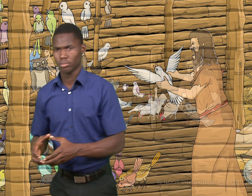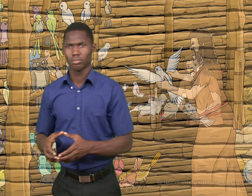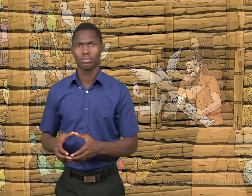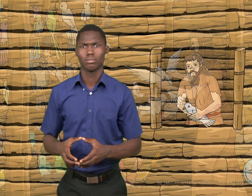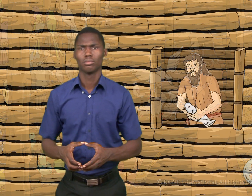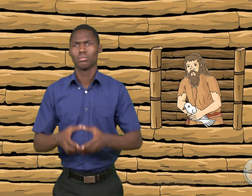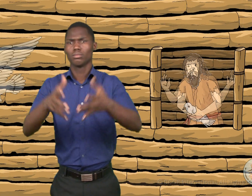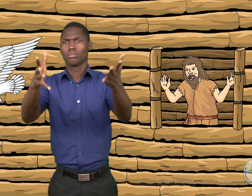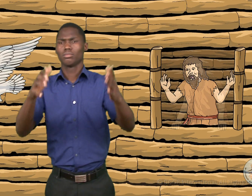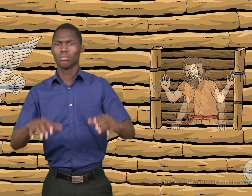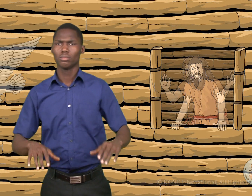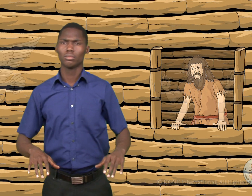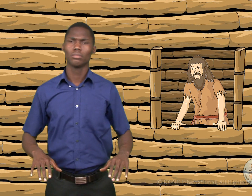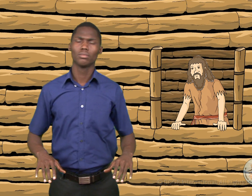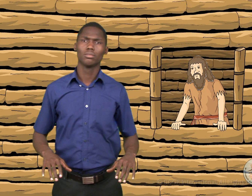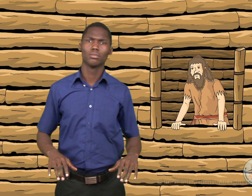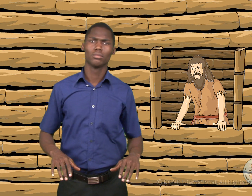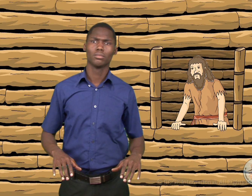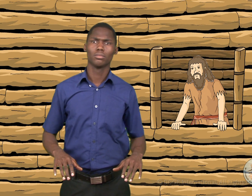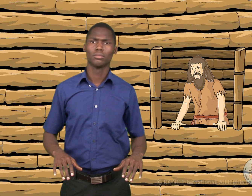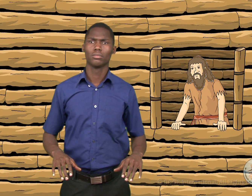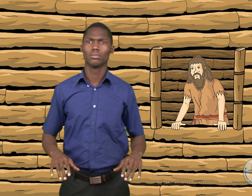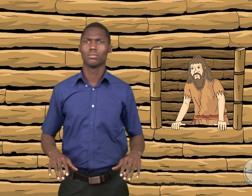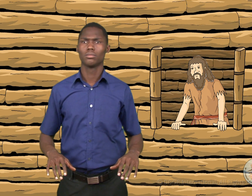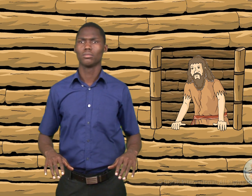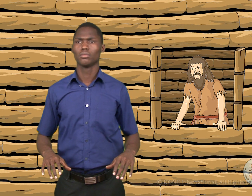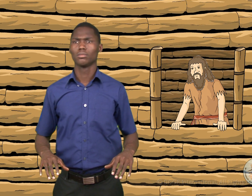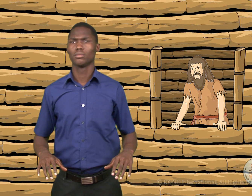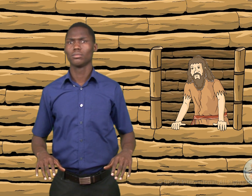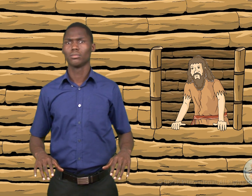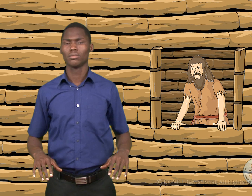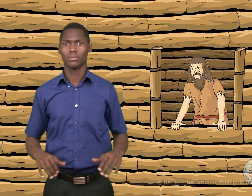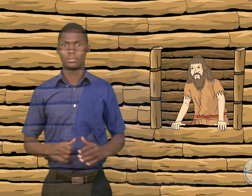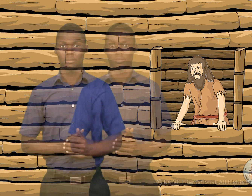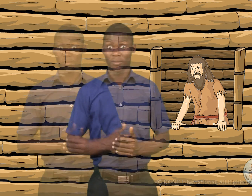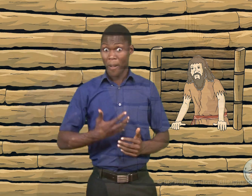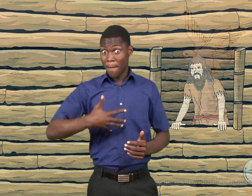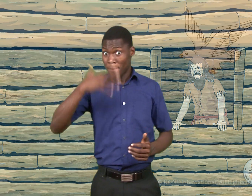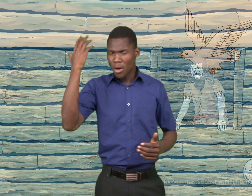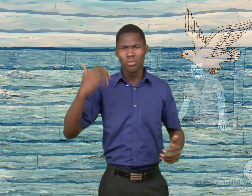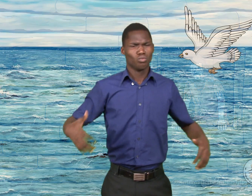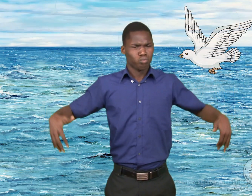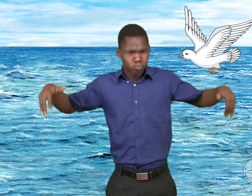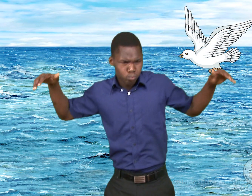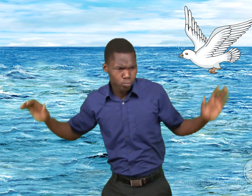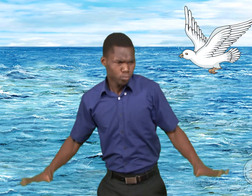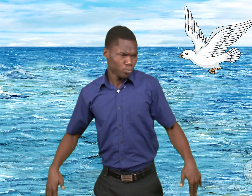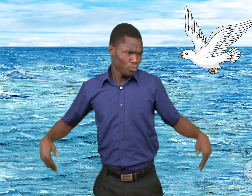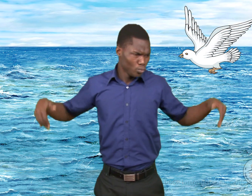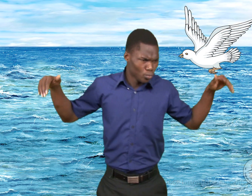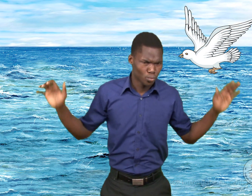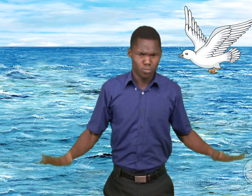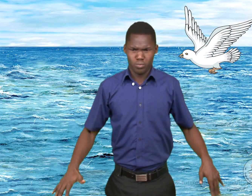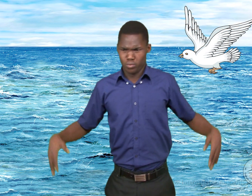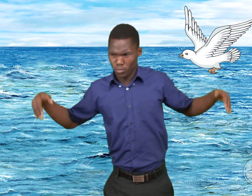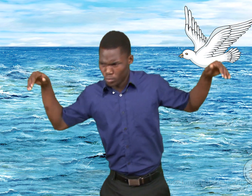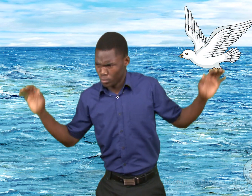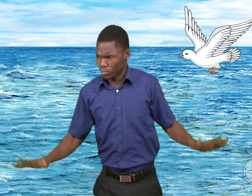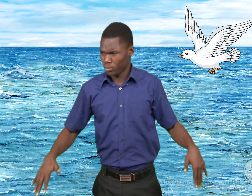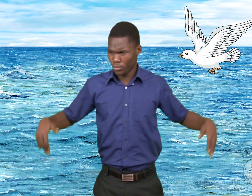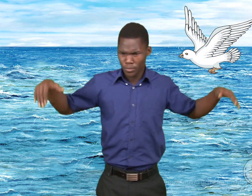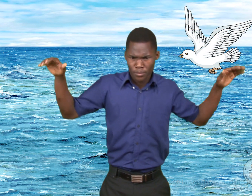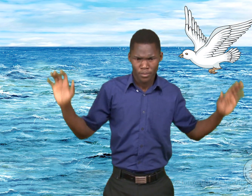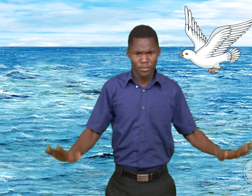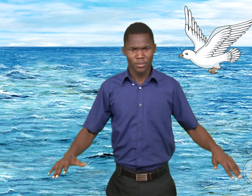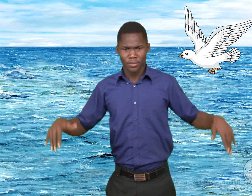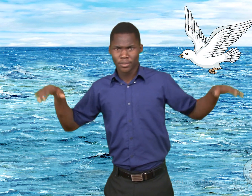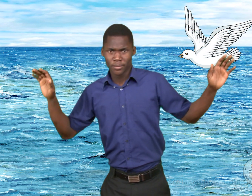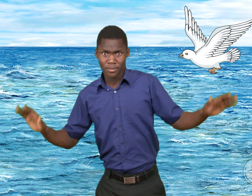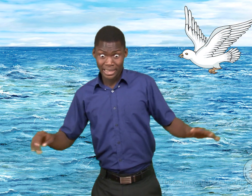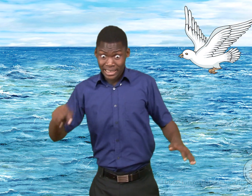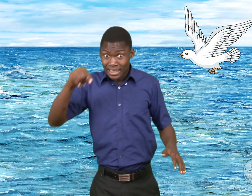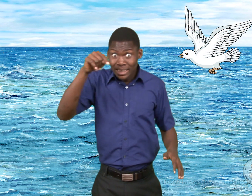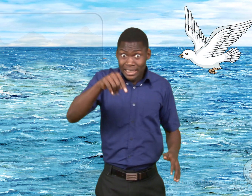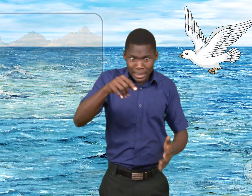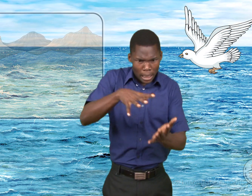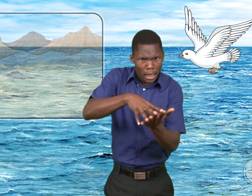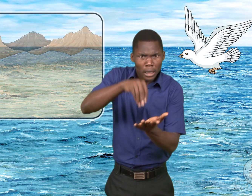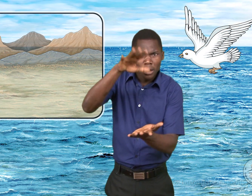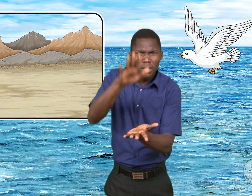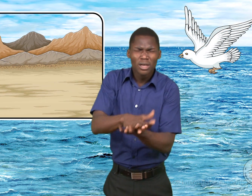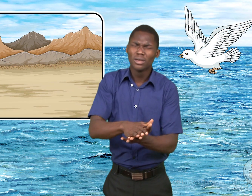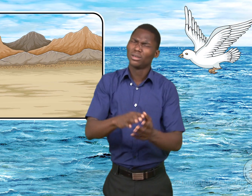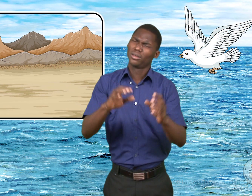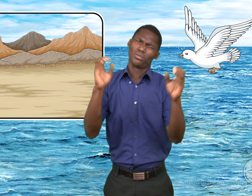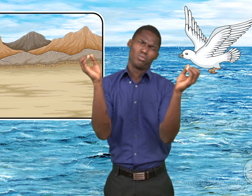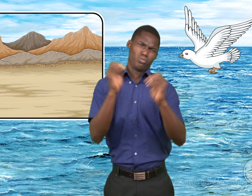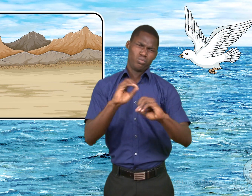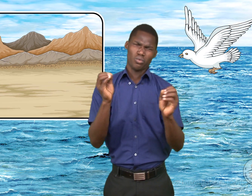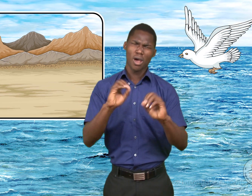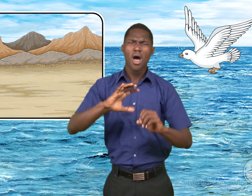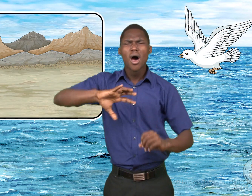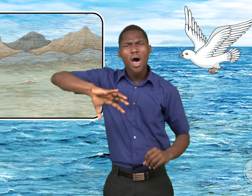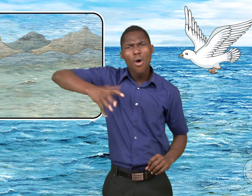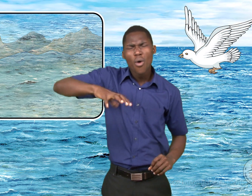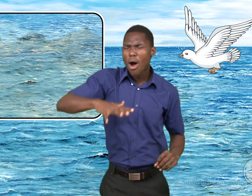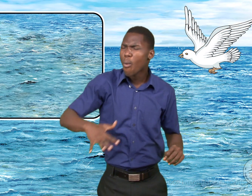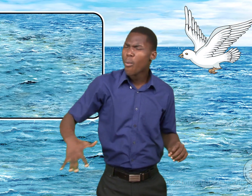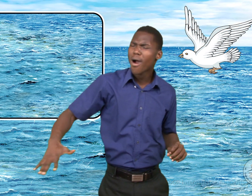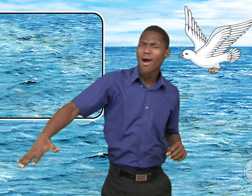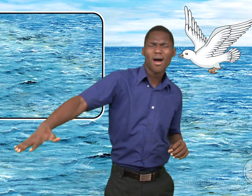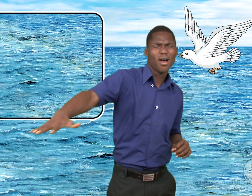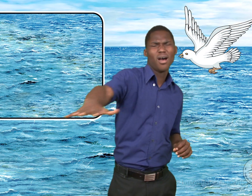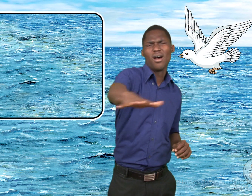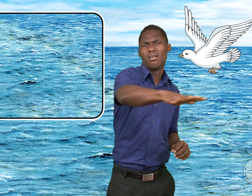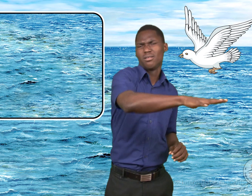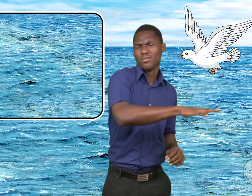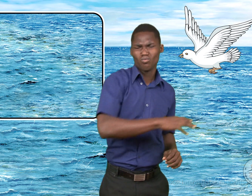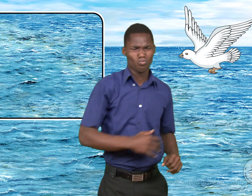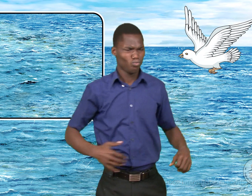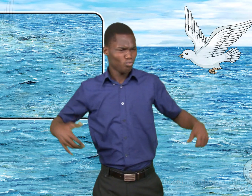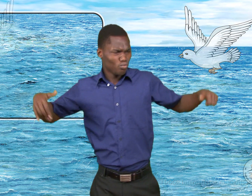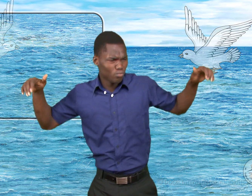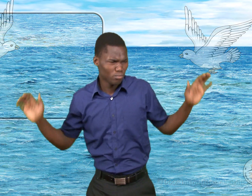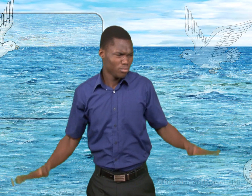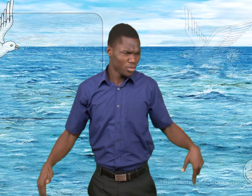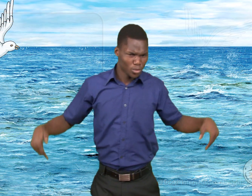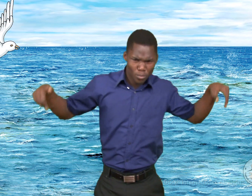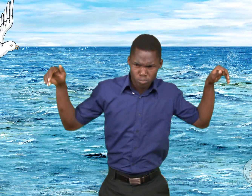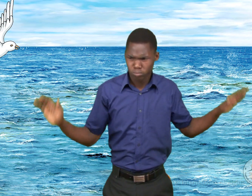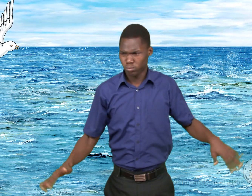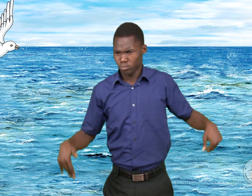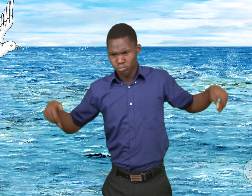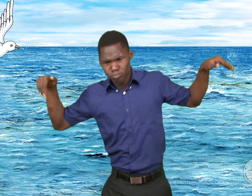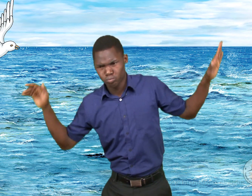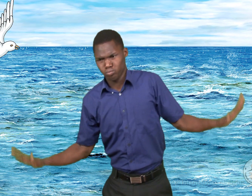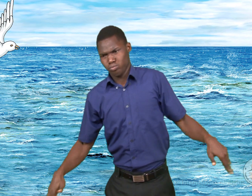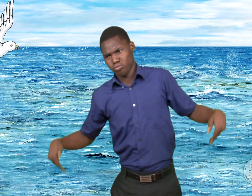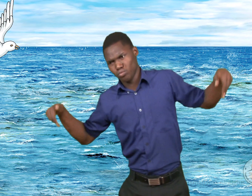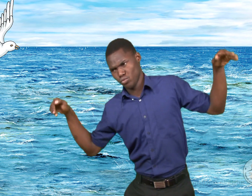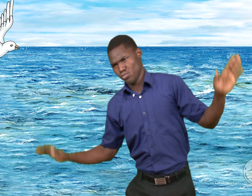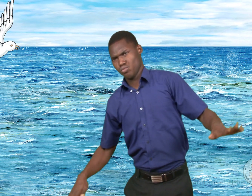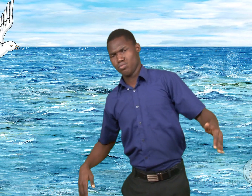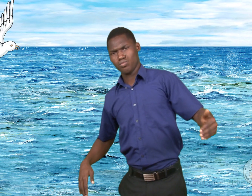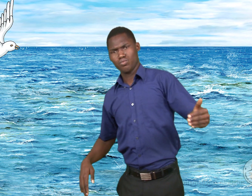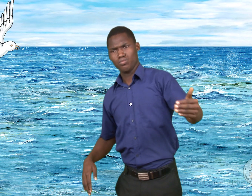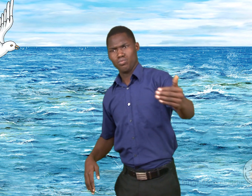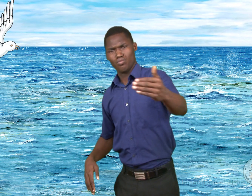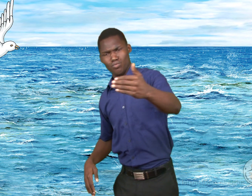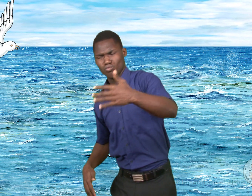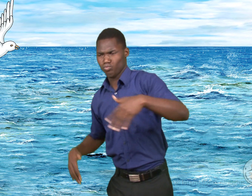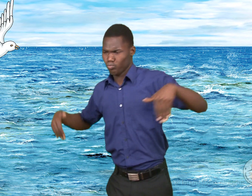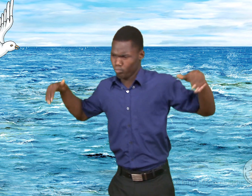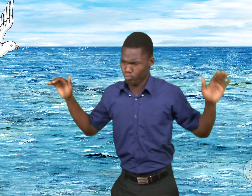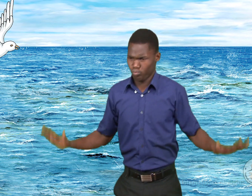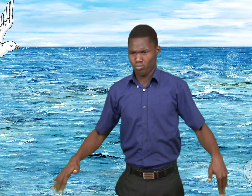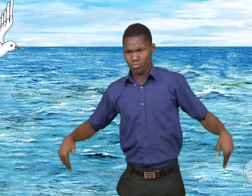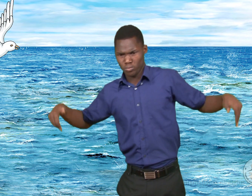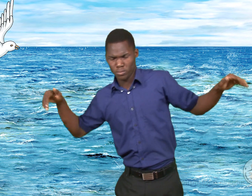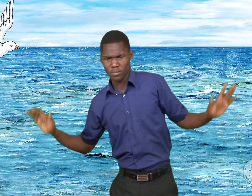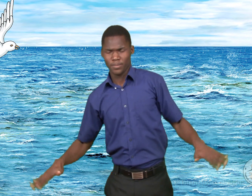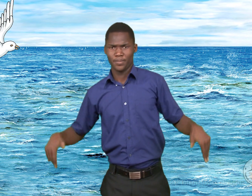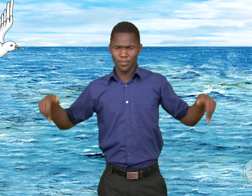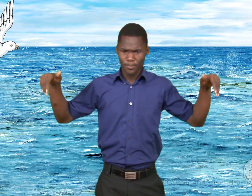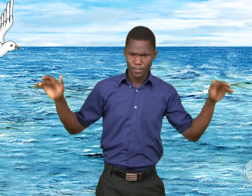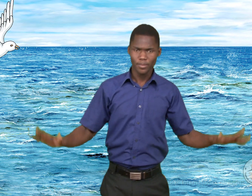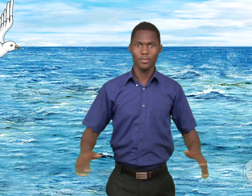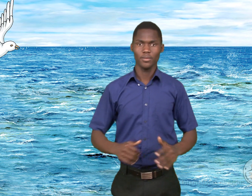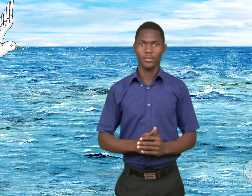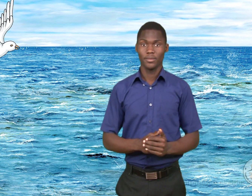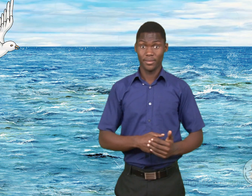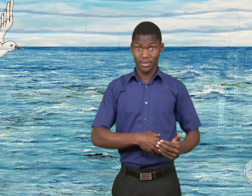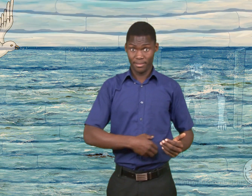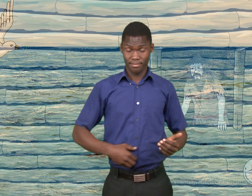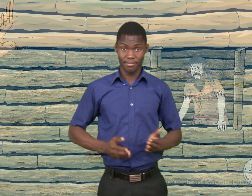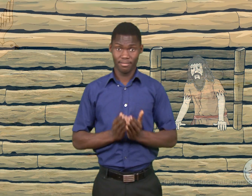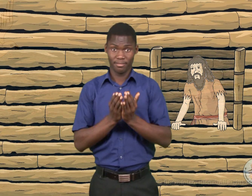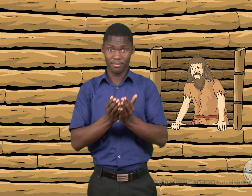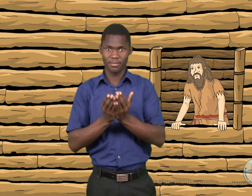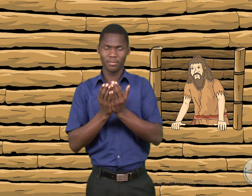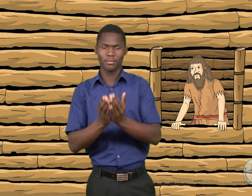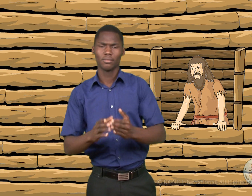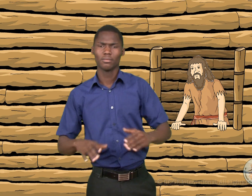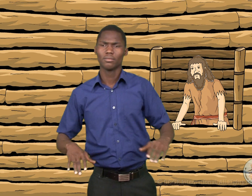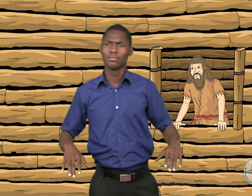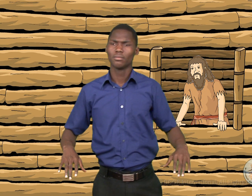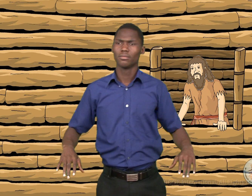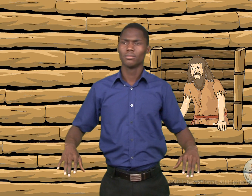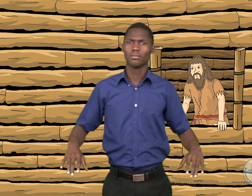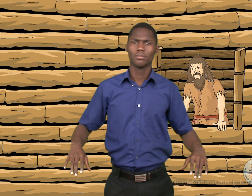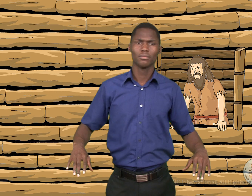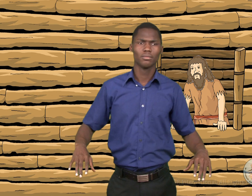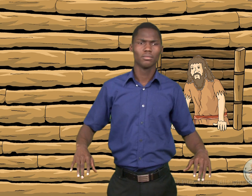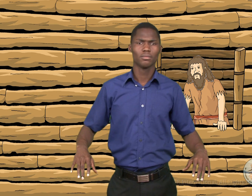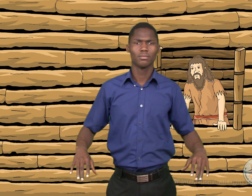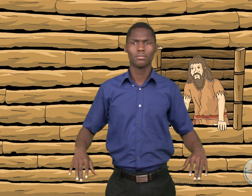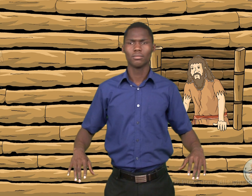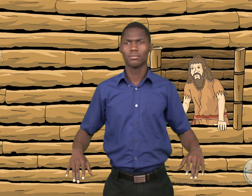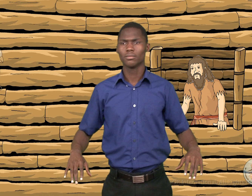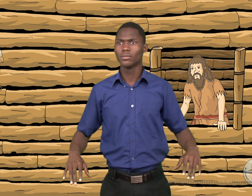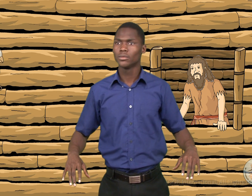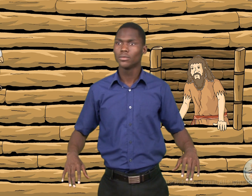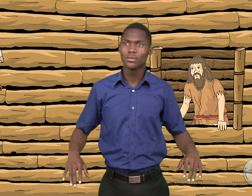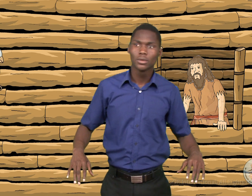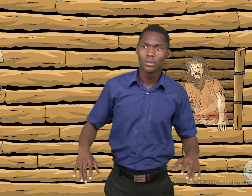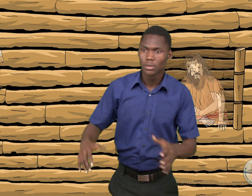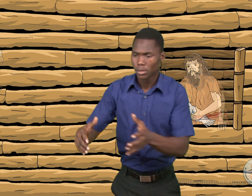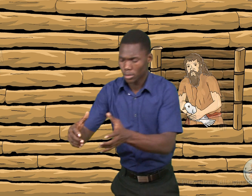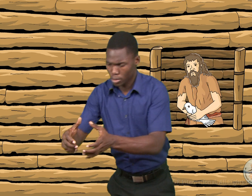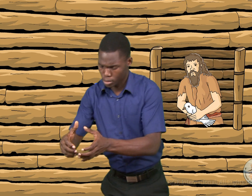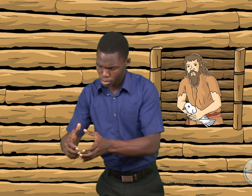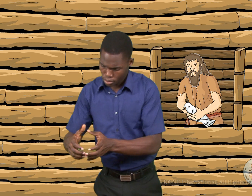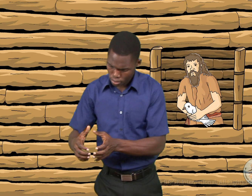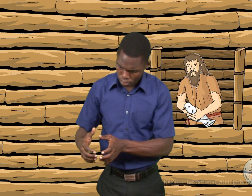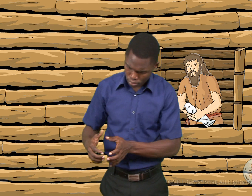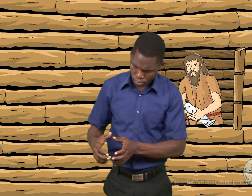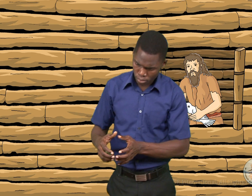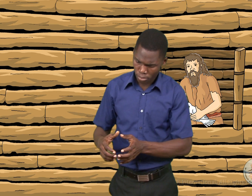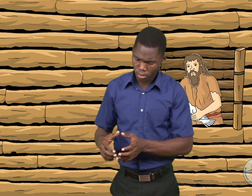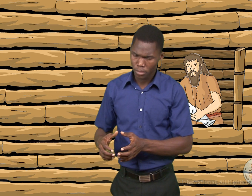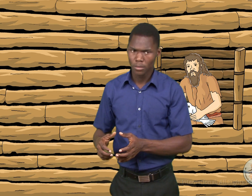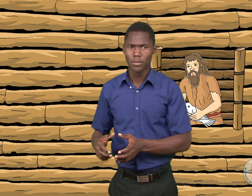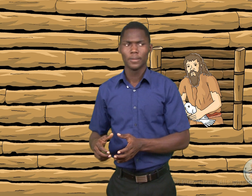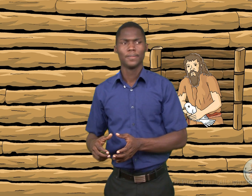But the dove found no place to rest her foot, and she returned to him in the ark, because the waters were still covering the surface of all the earth.